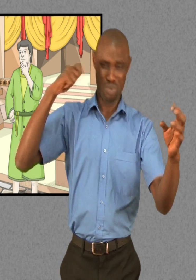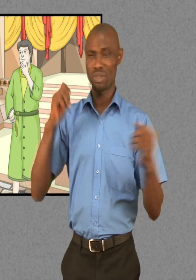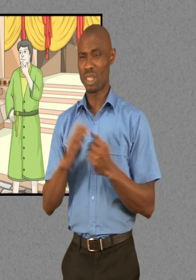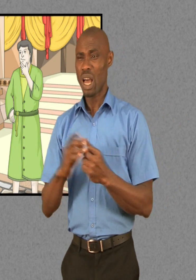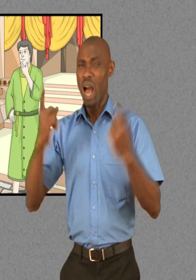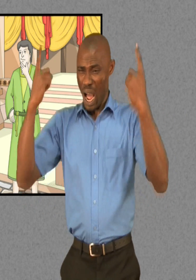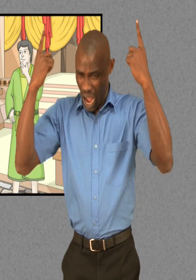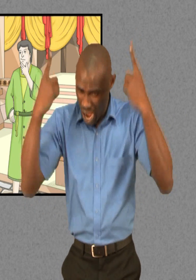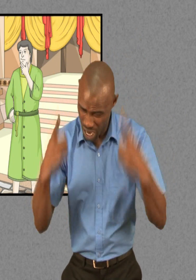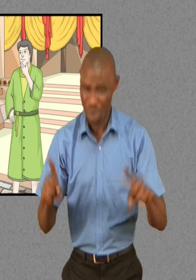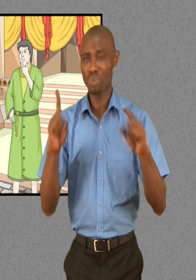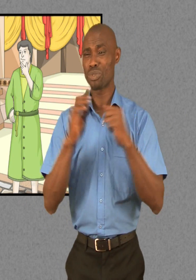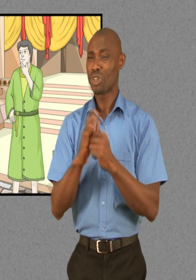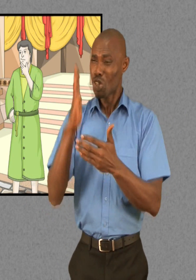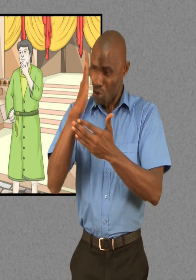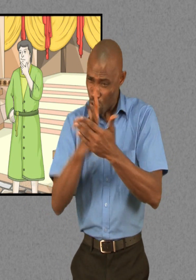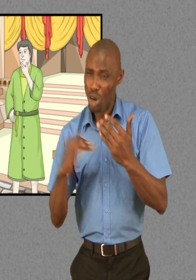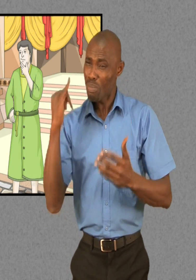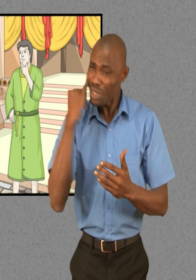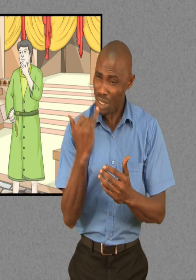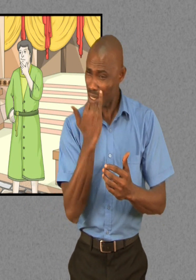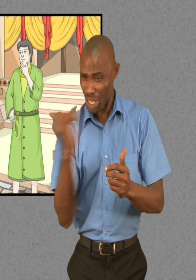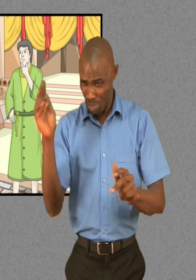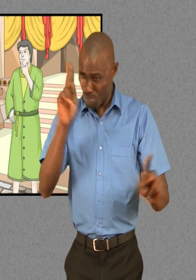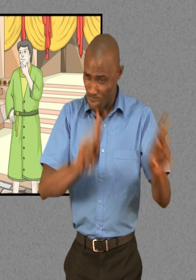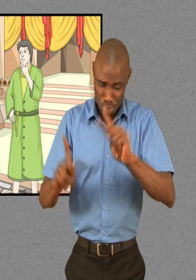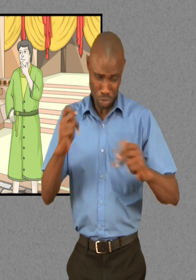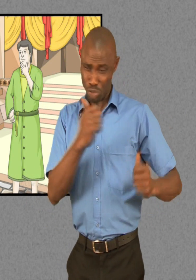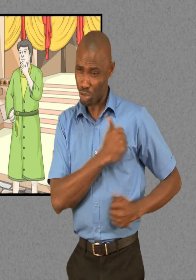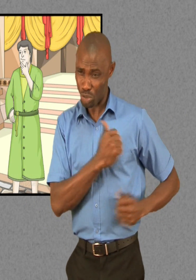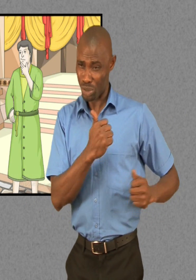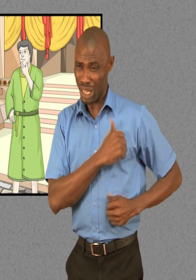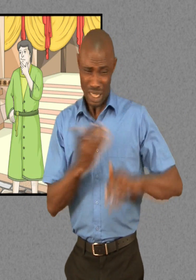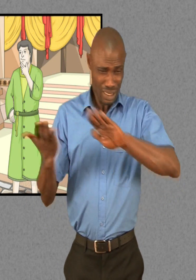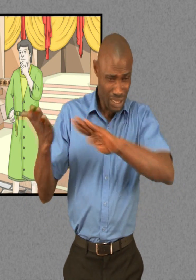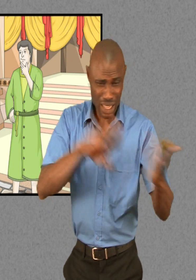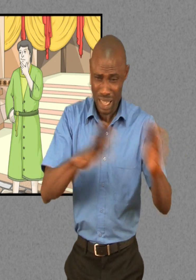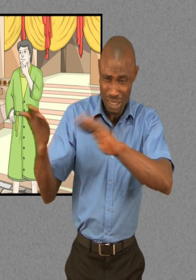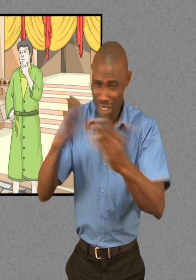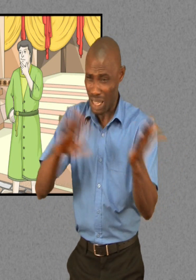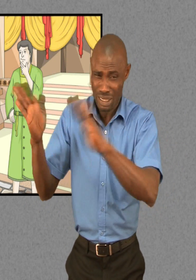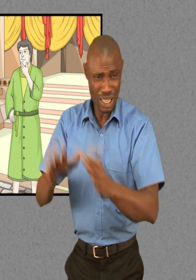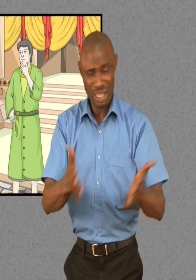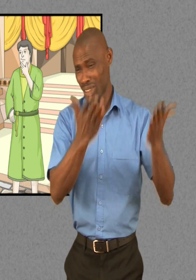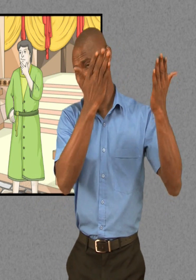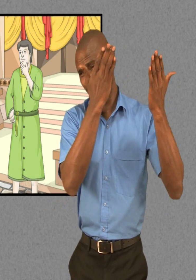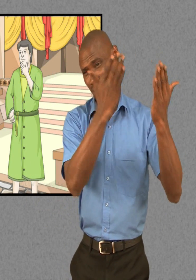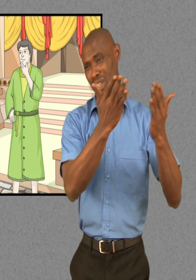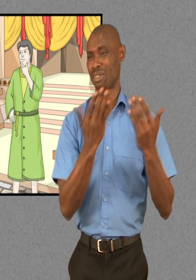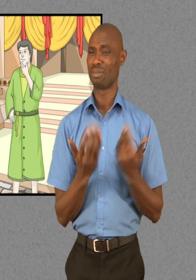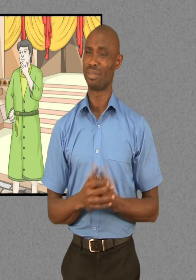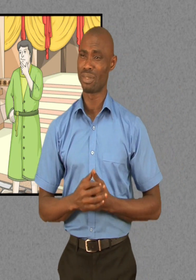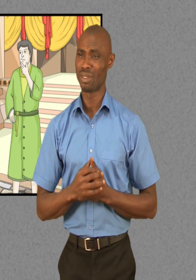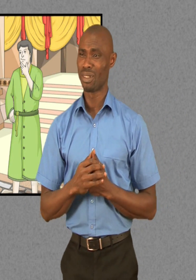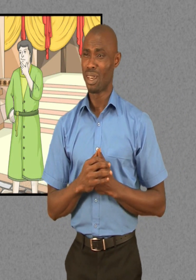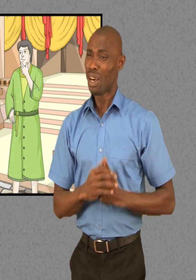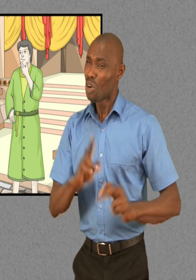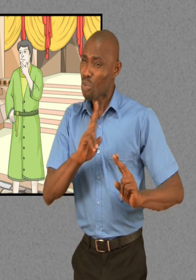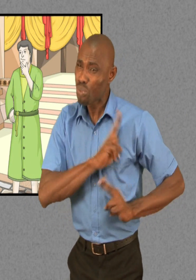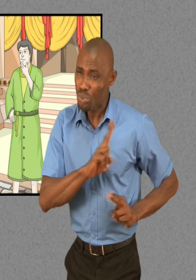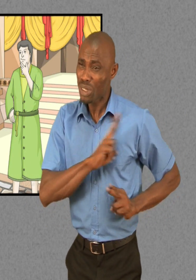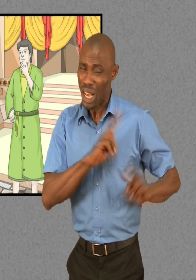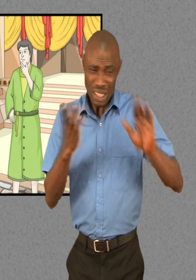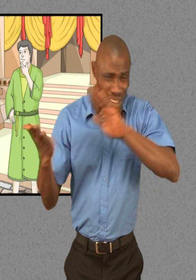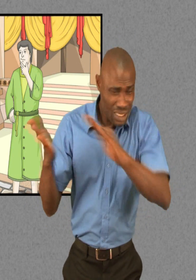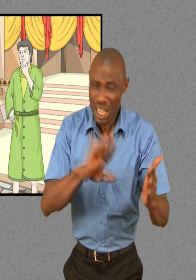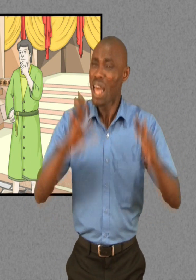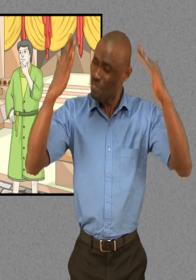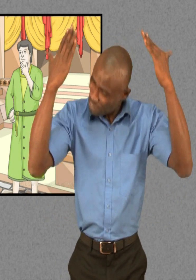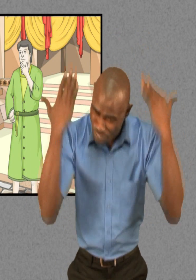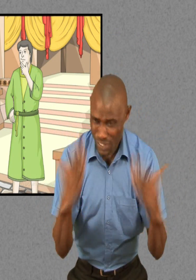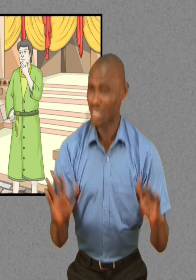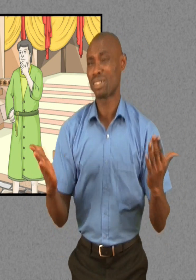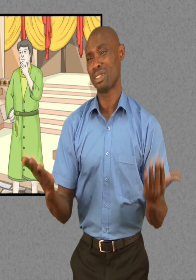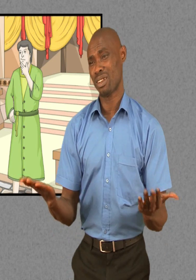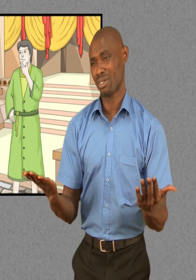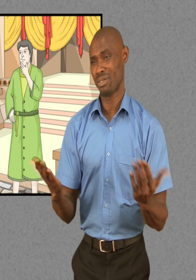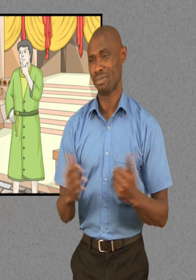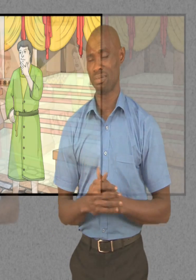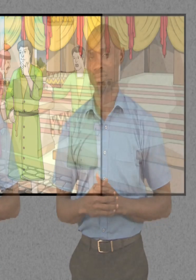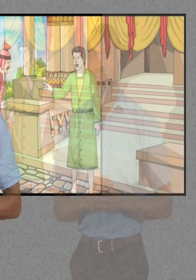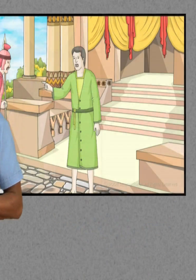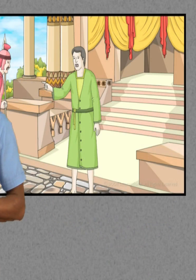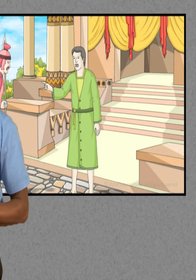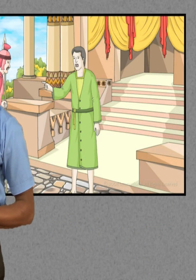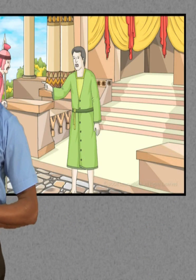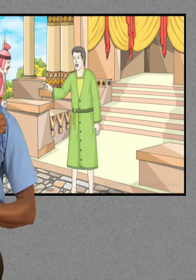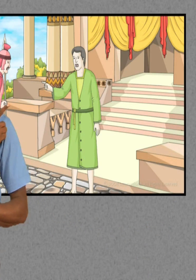And your servant Uriah the Hittite is dead as well.”